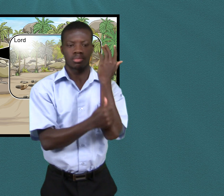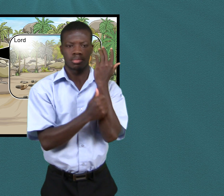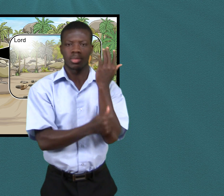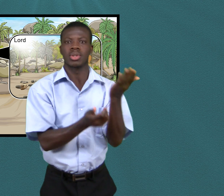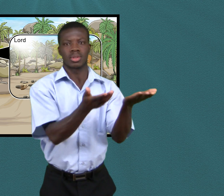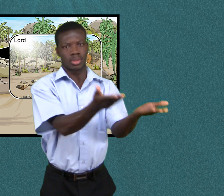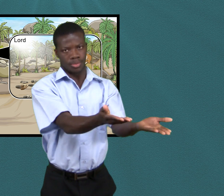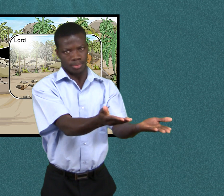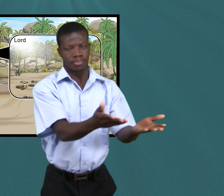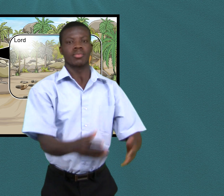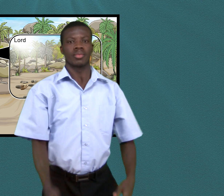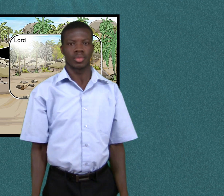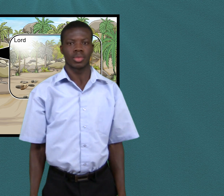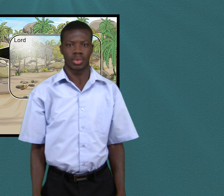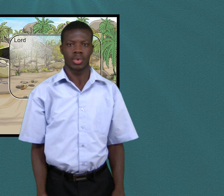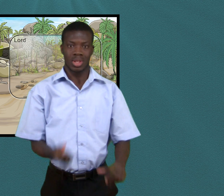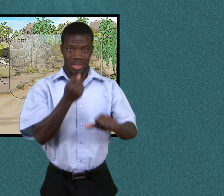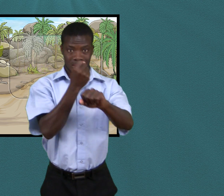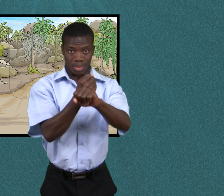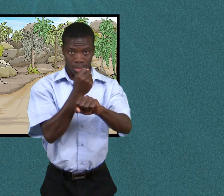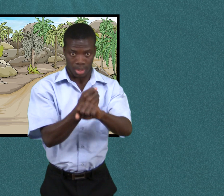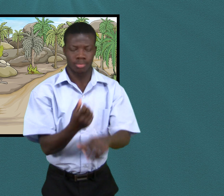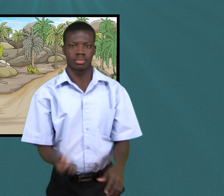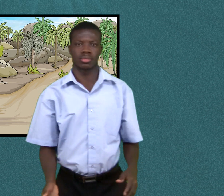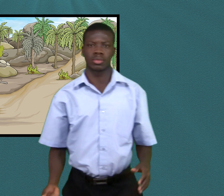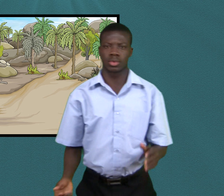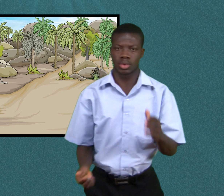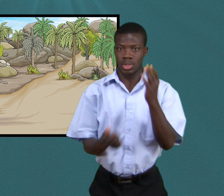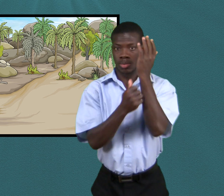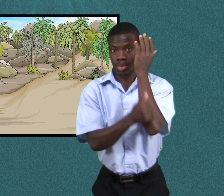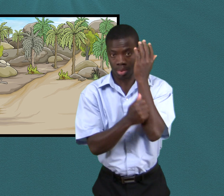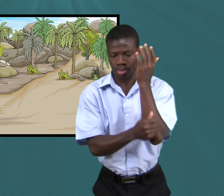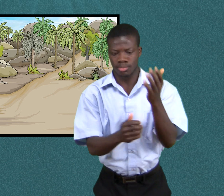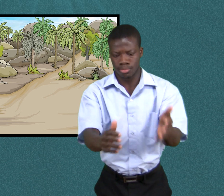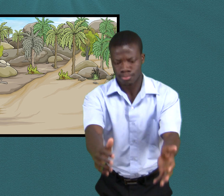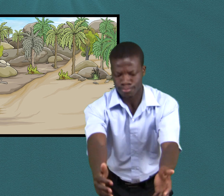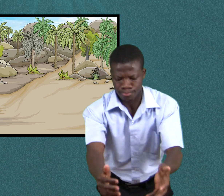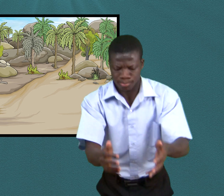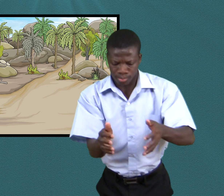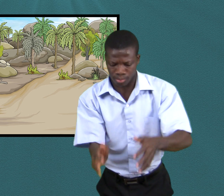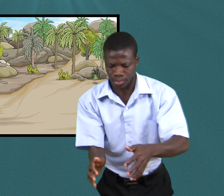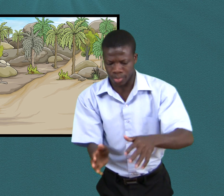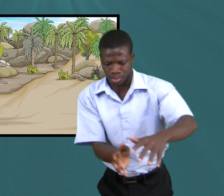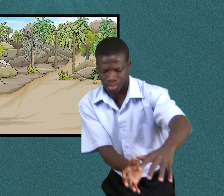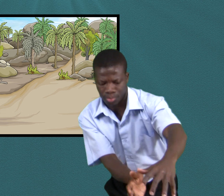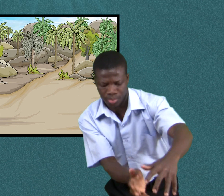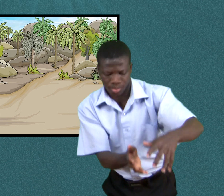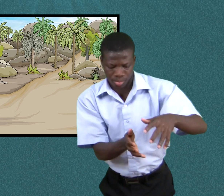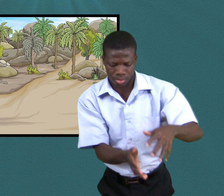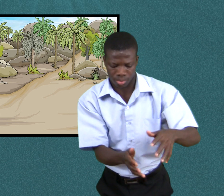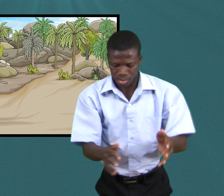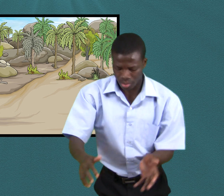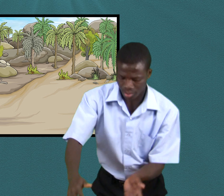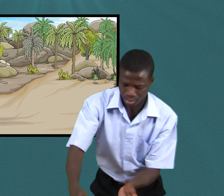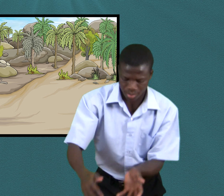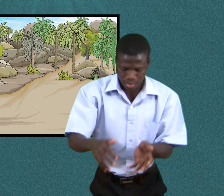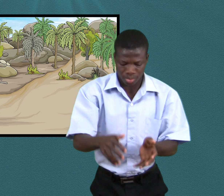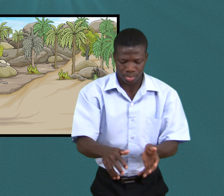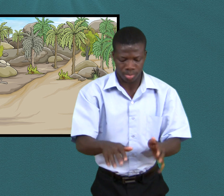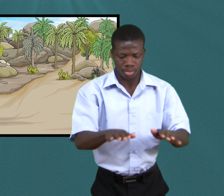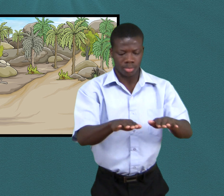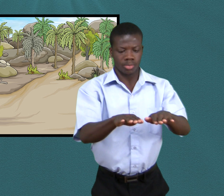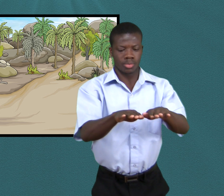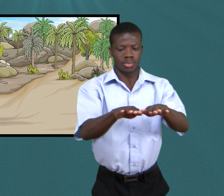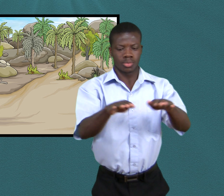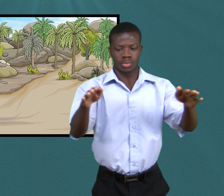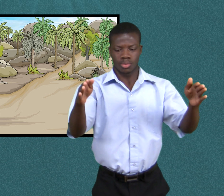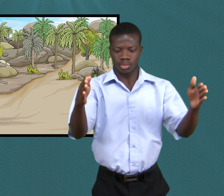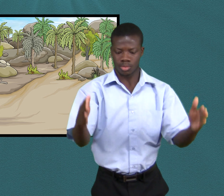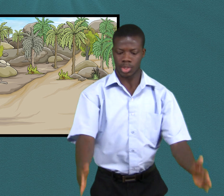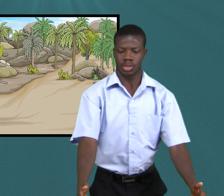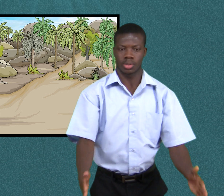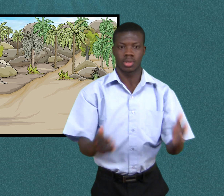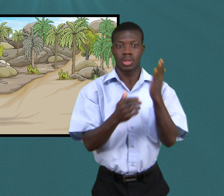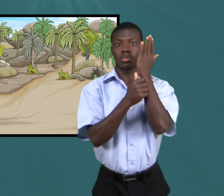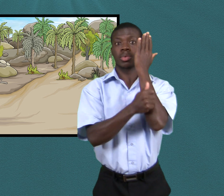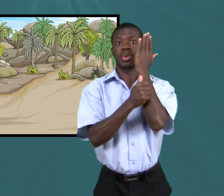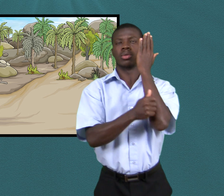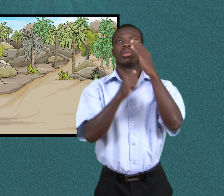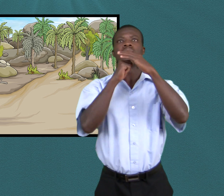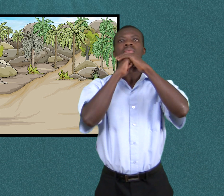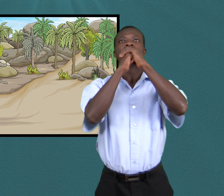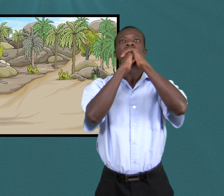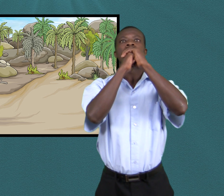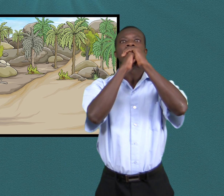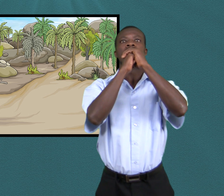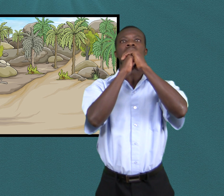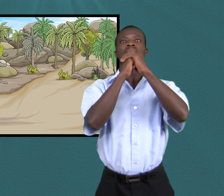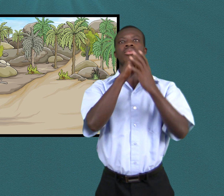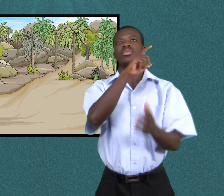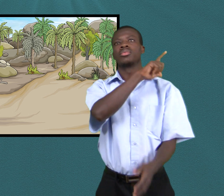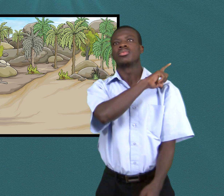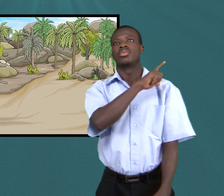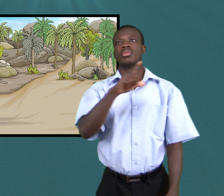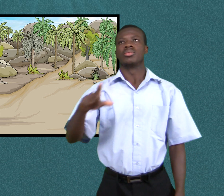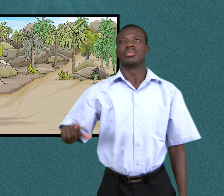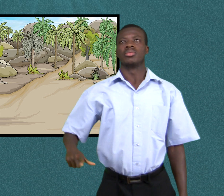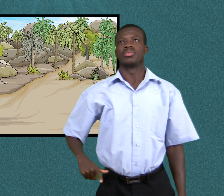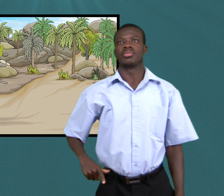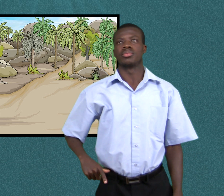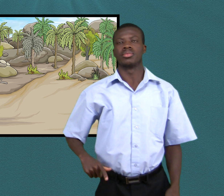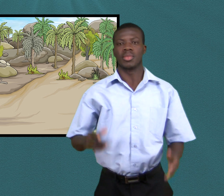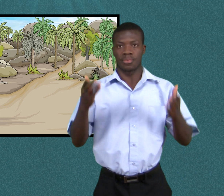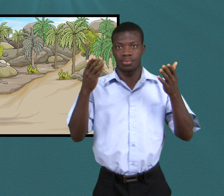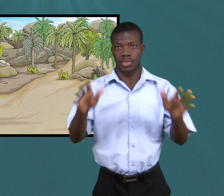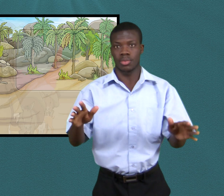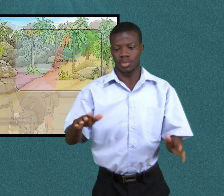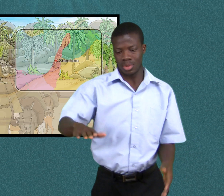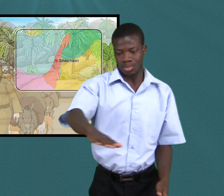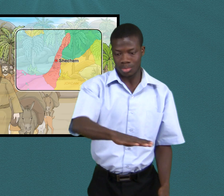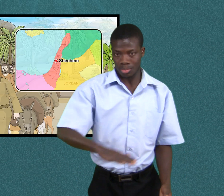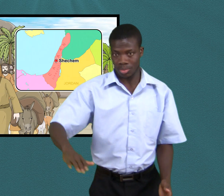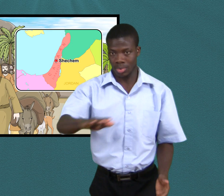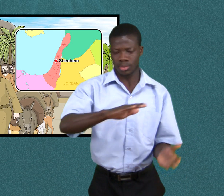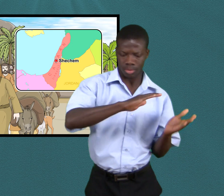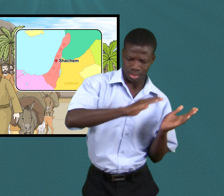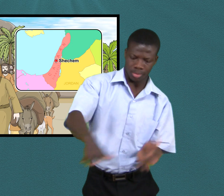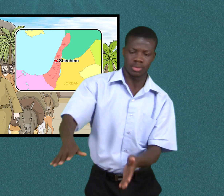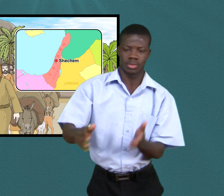So Abram built an altar there to the LORD, who had appeared to him.